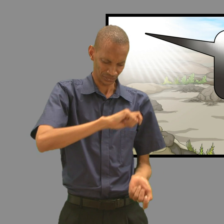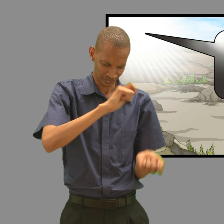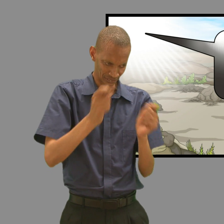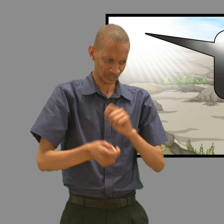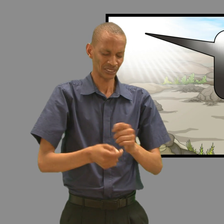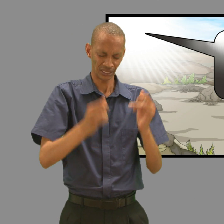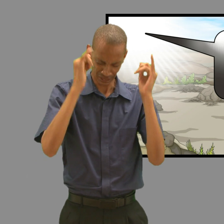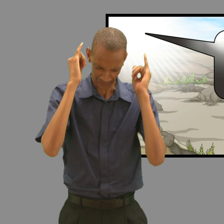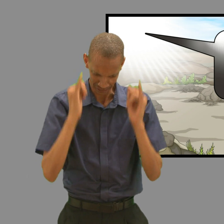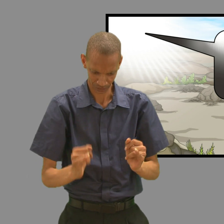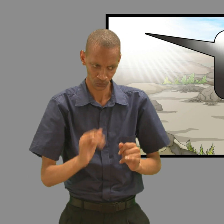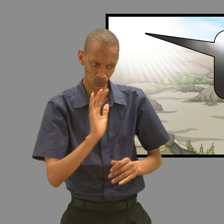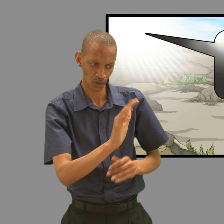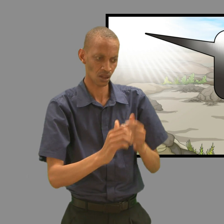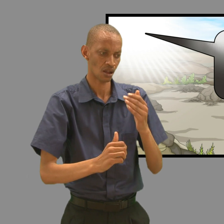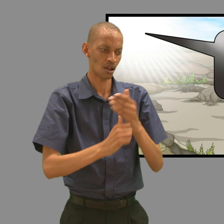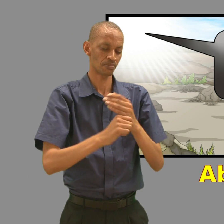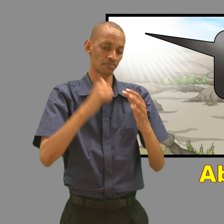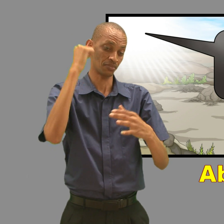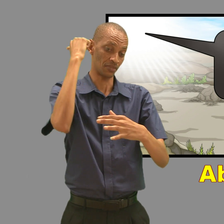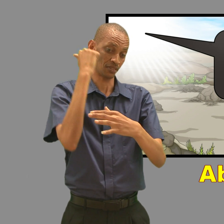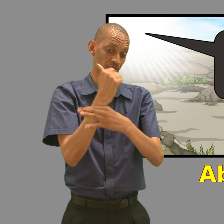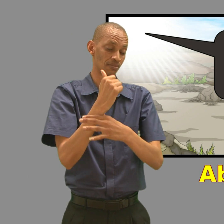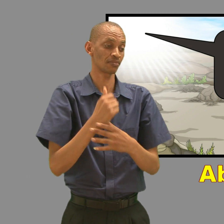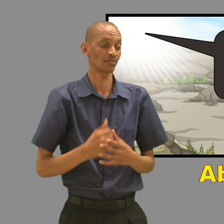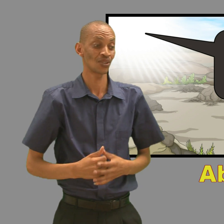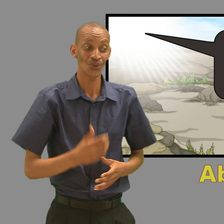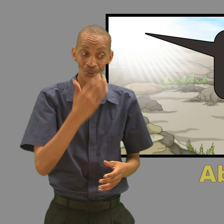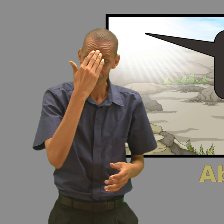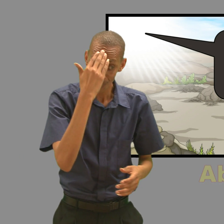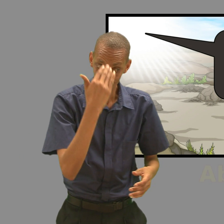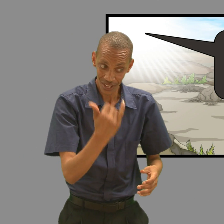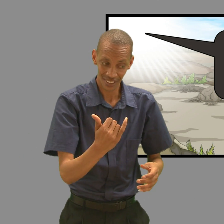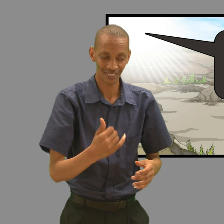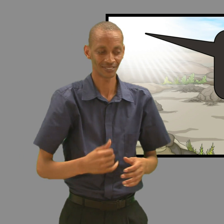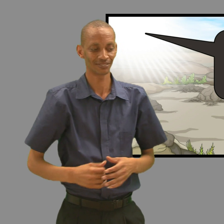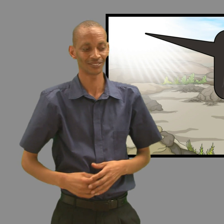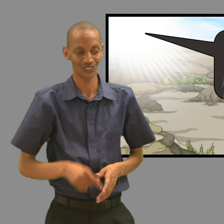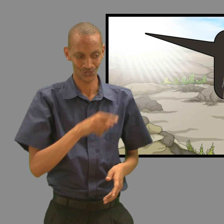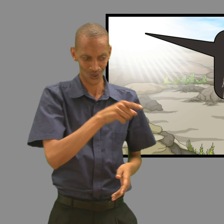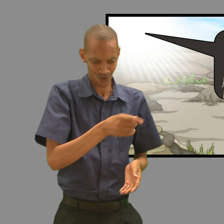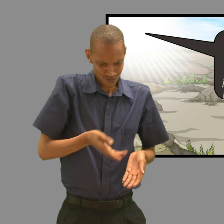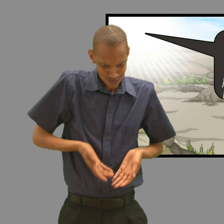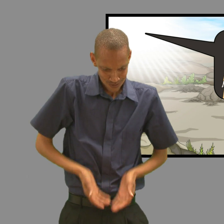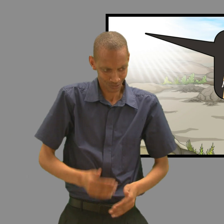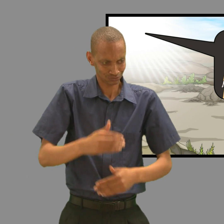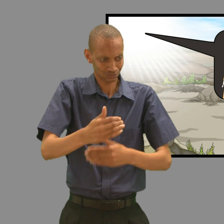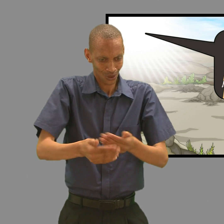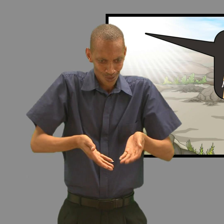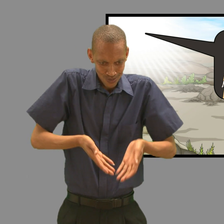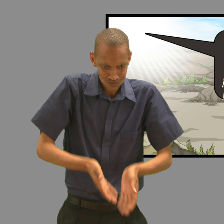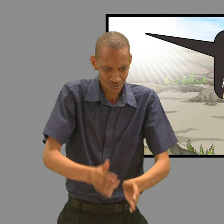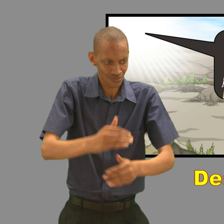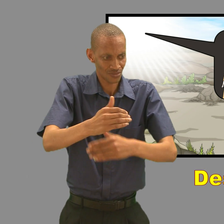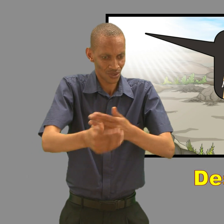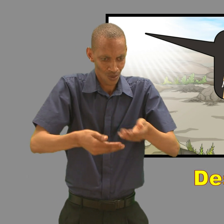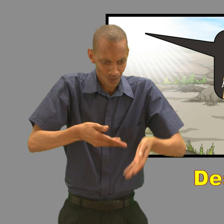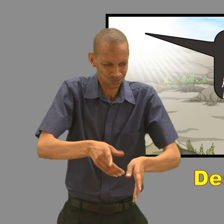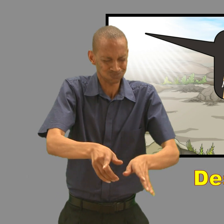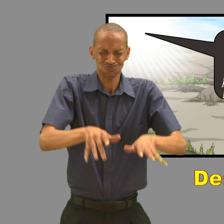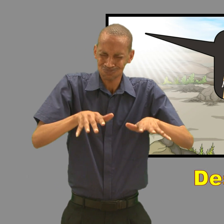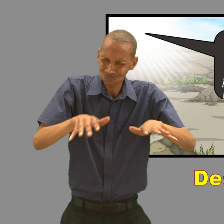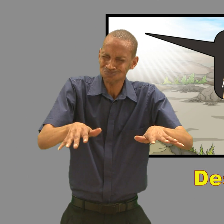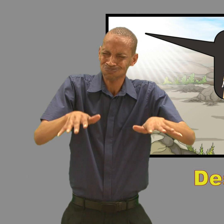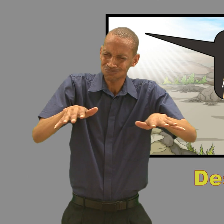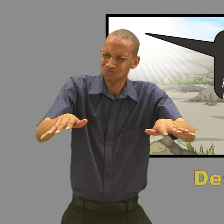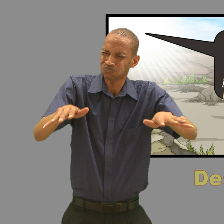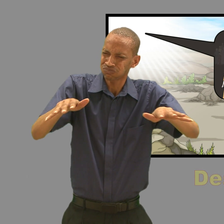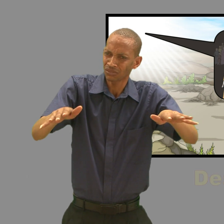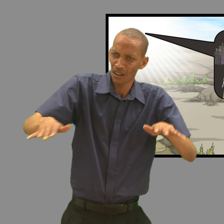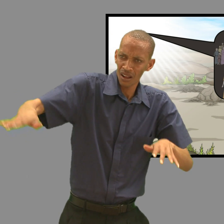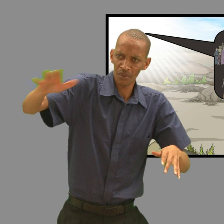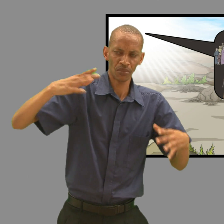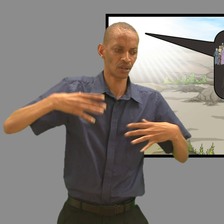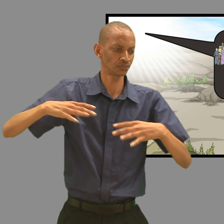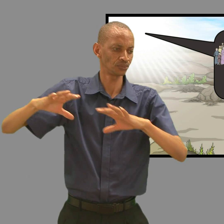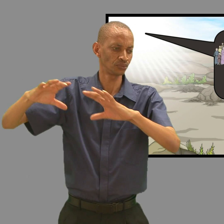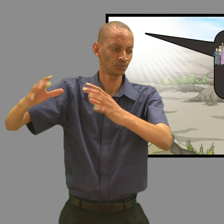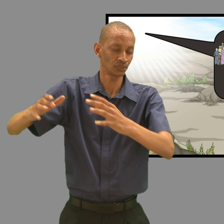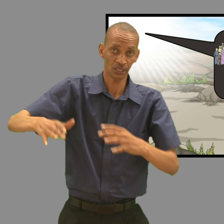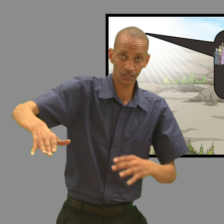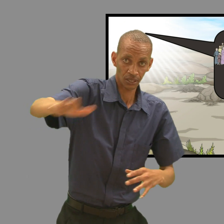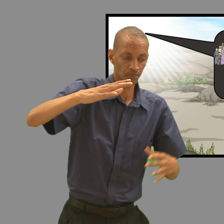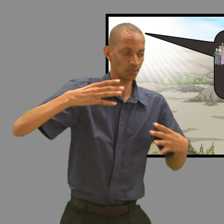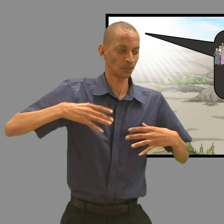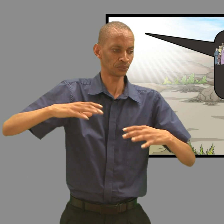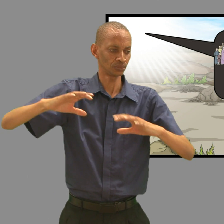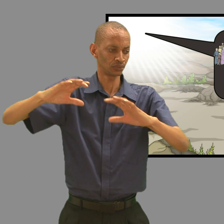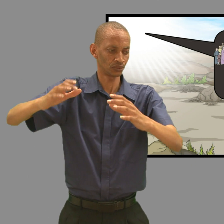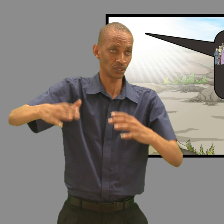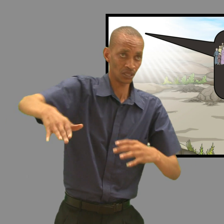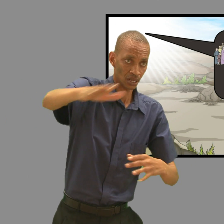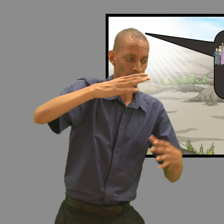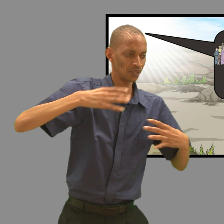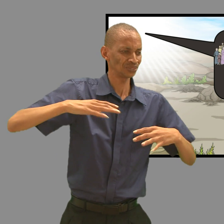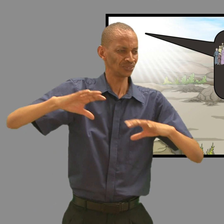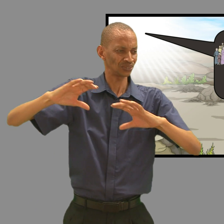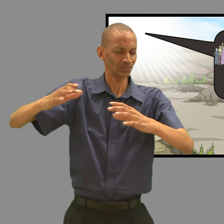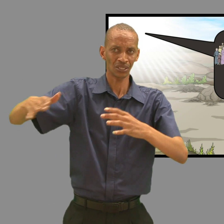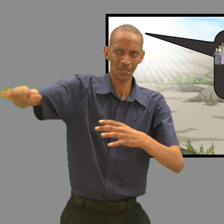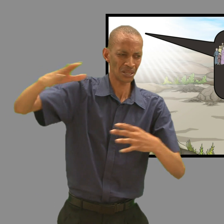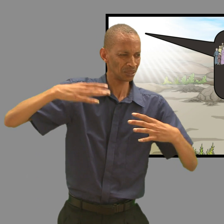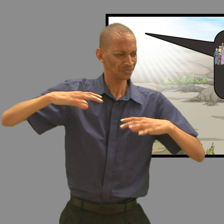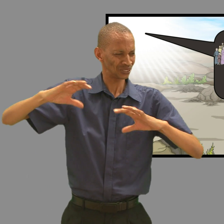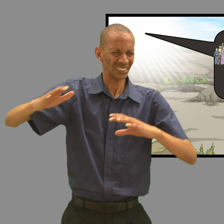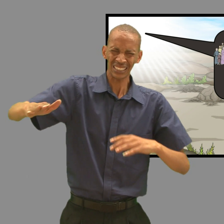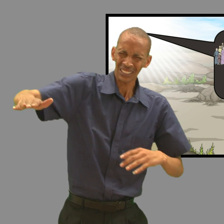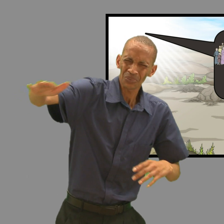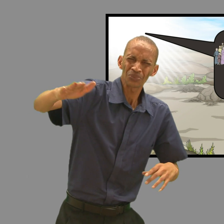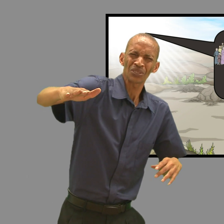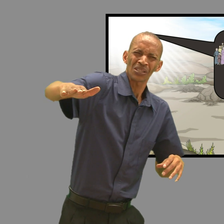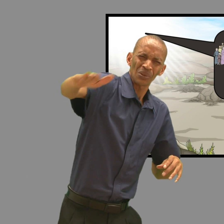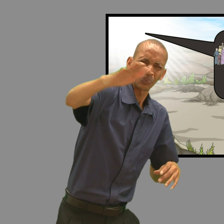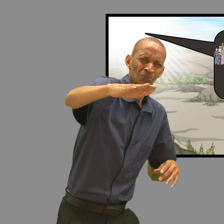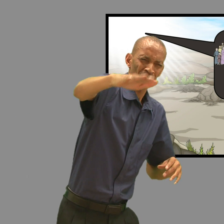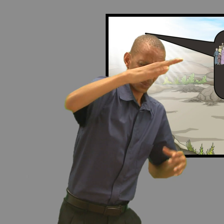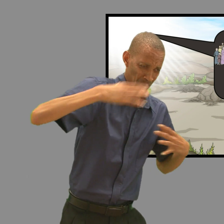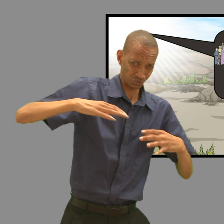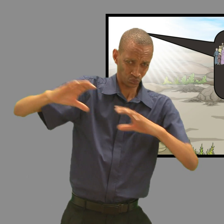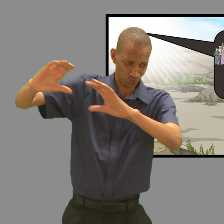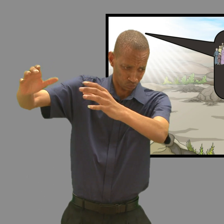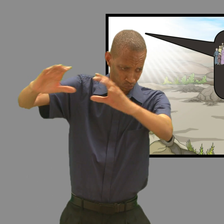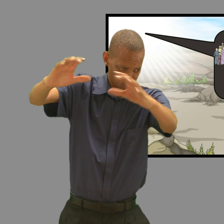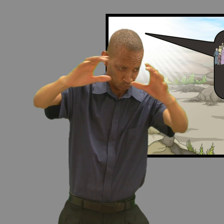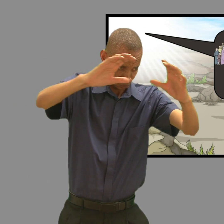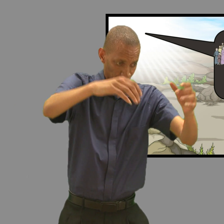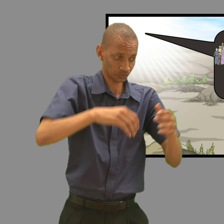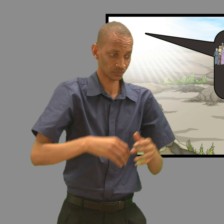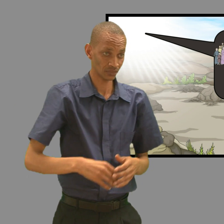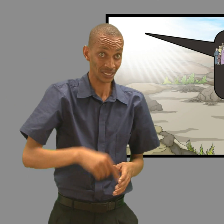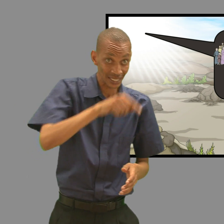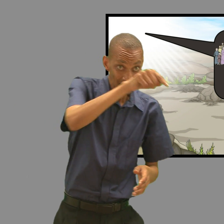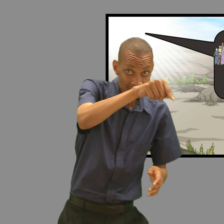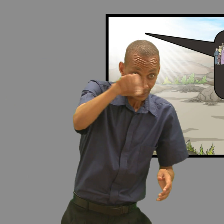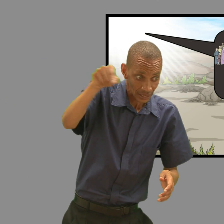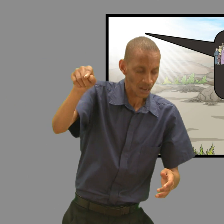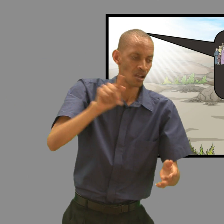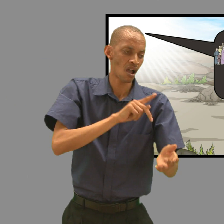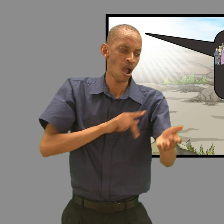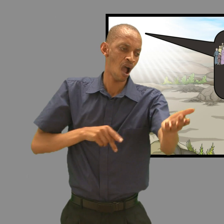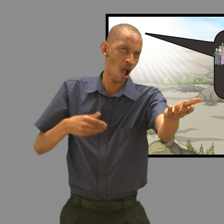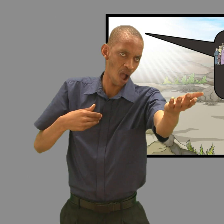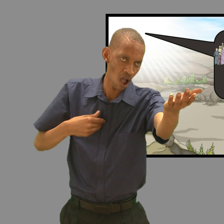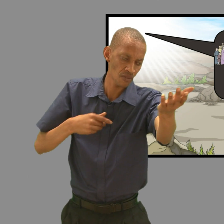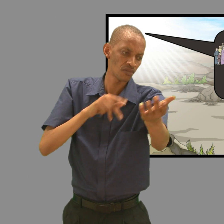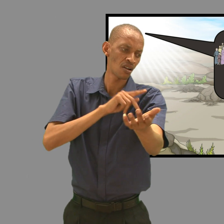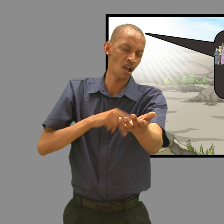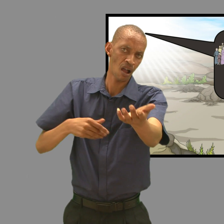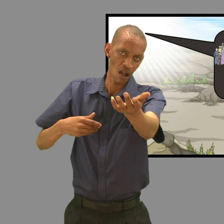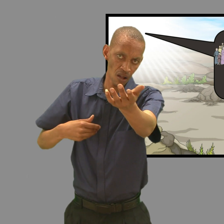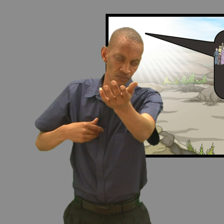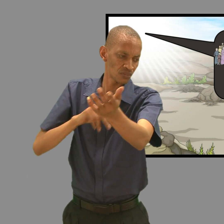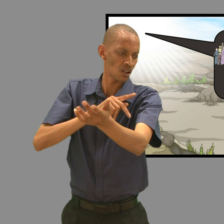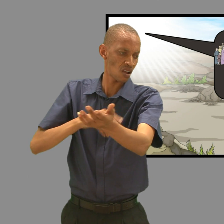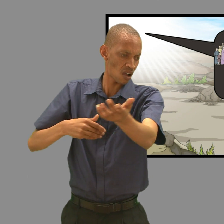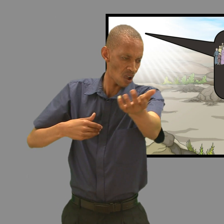I will make you exceedingly fruitful; I will make nations of you, and kings will descend from you.